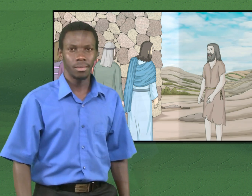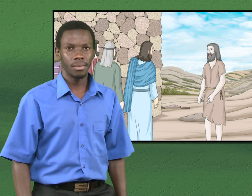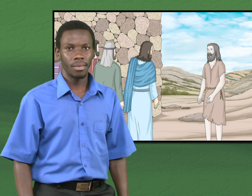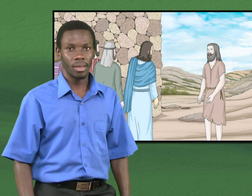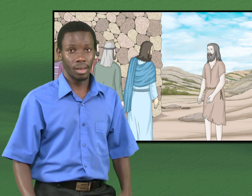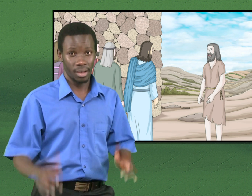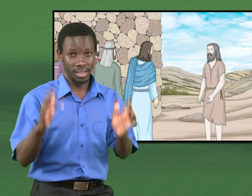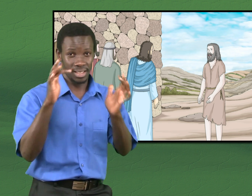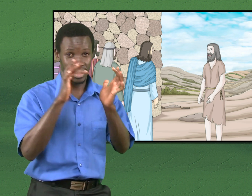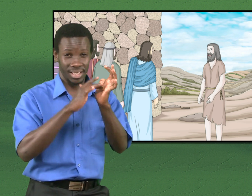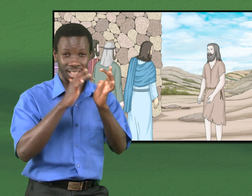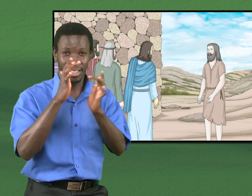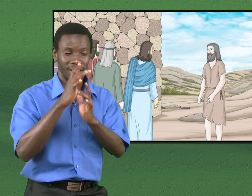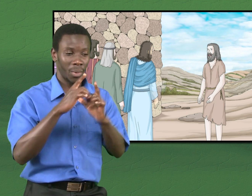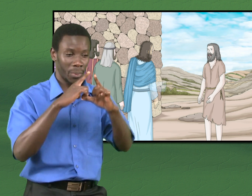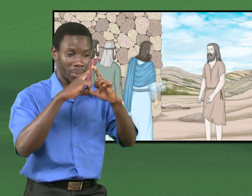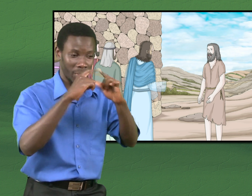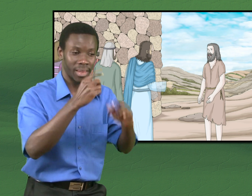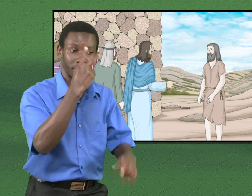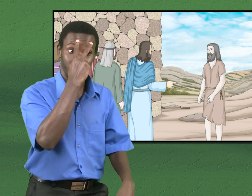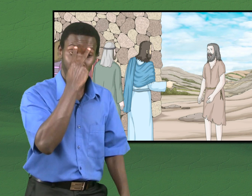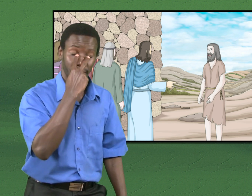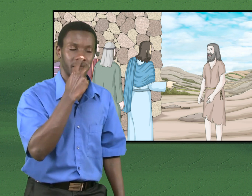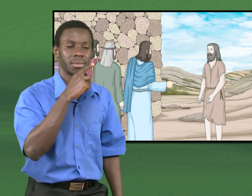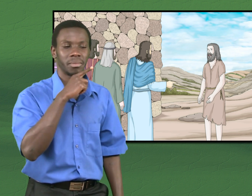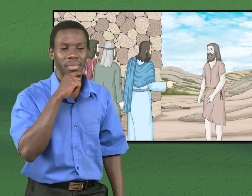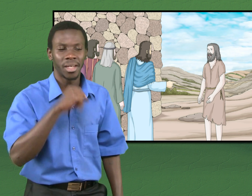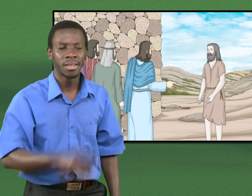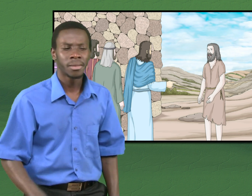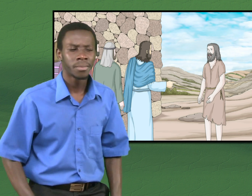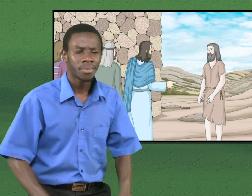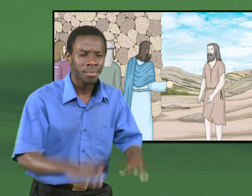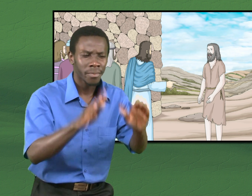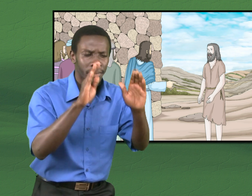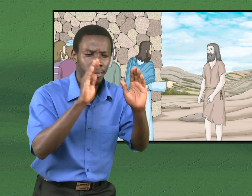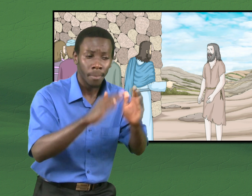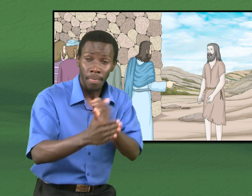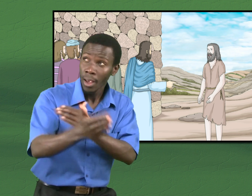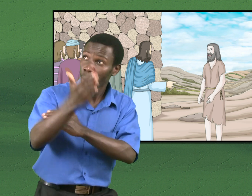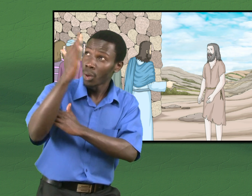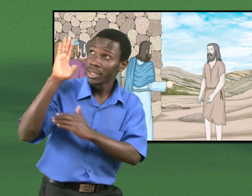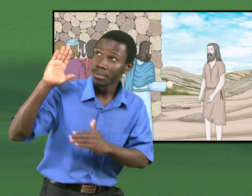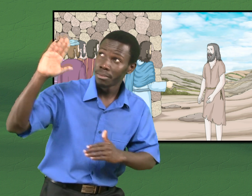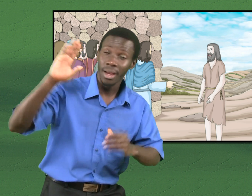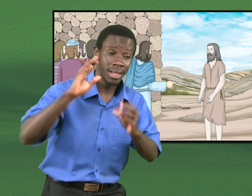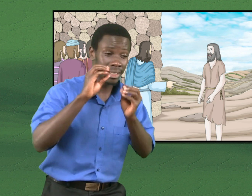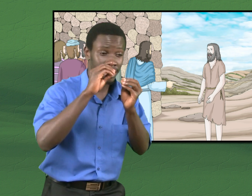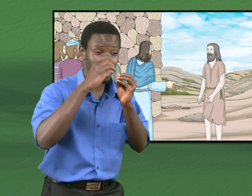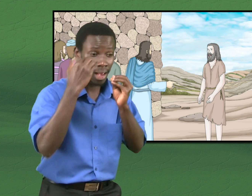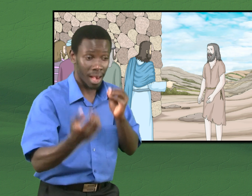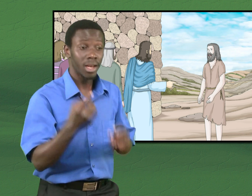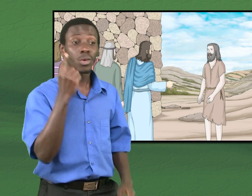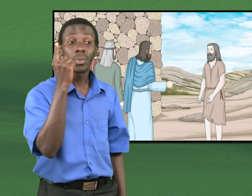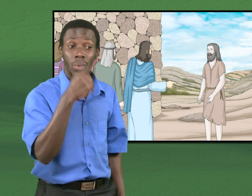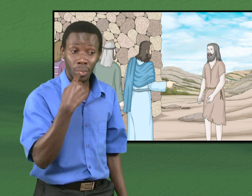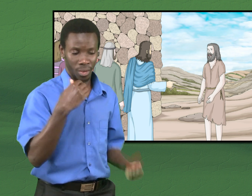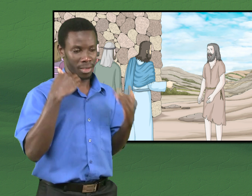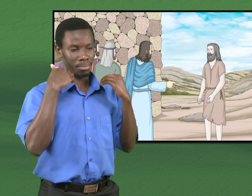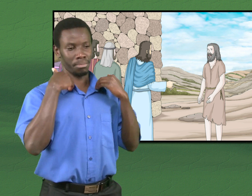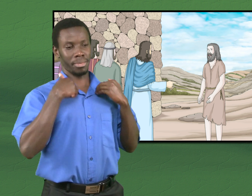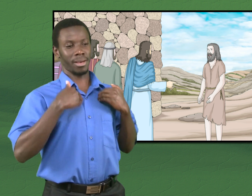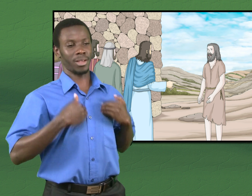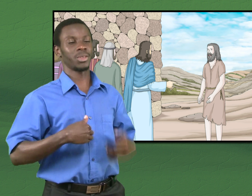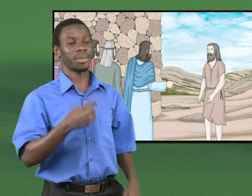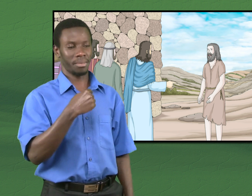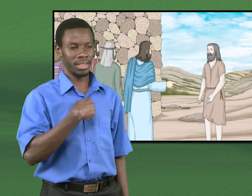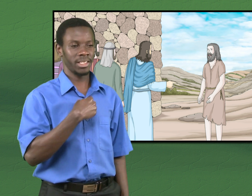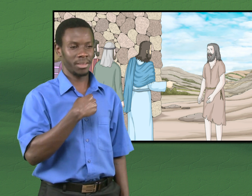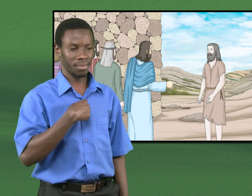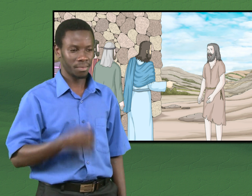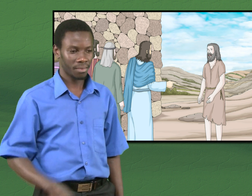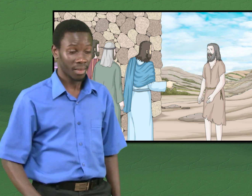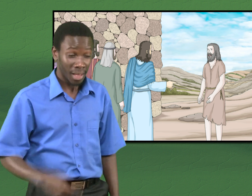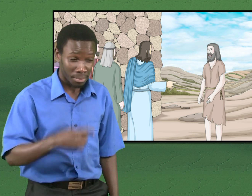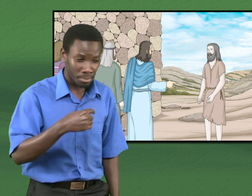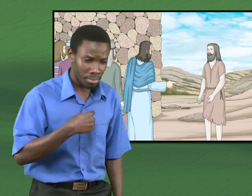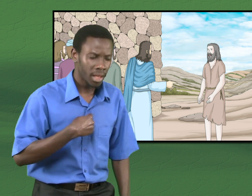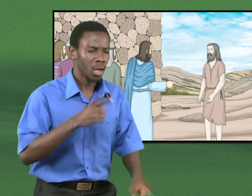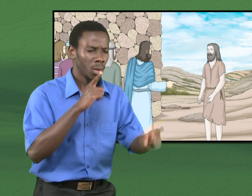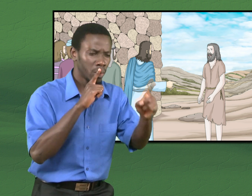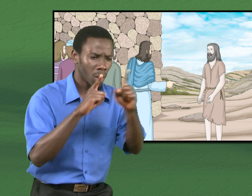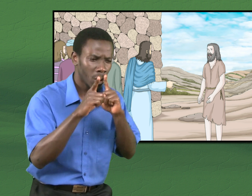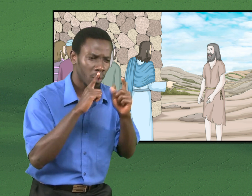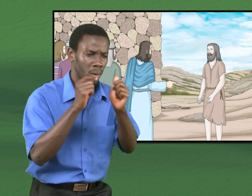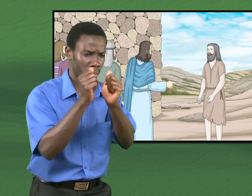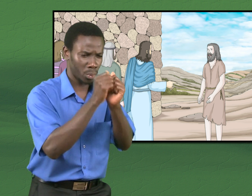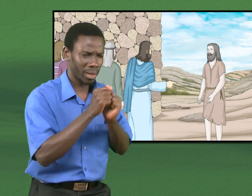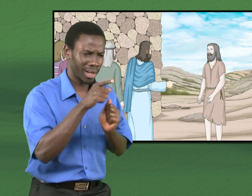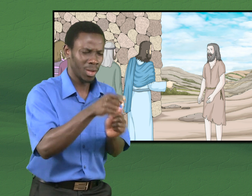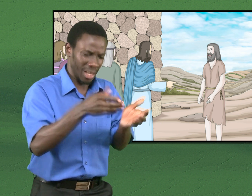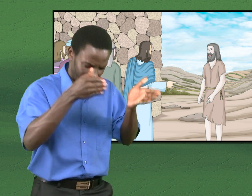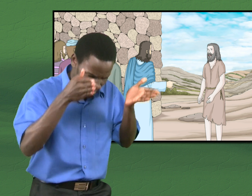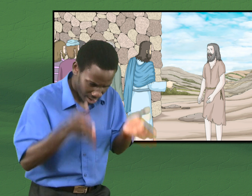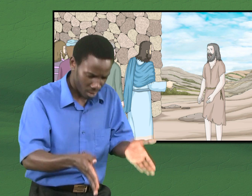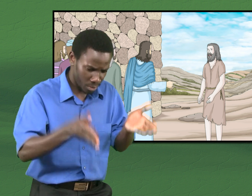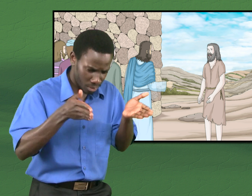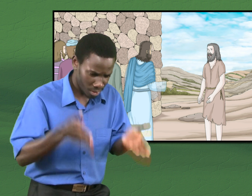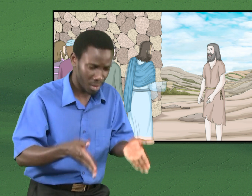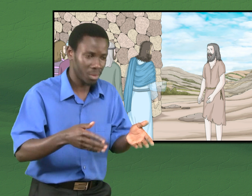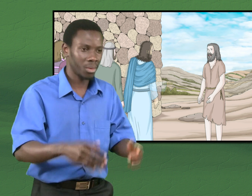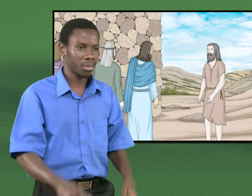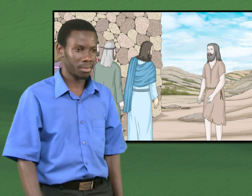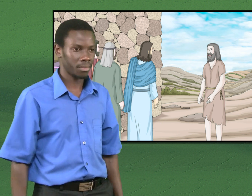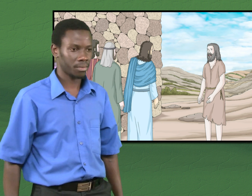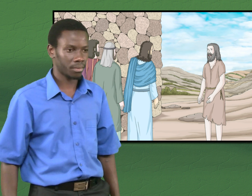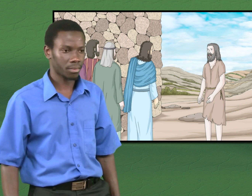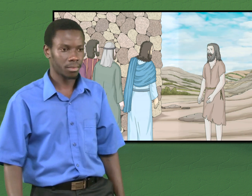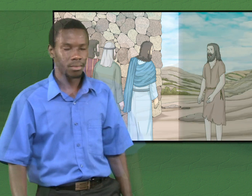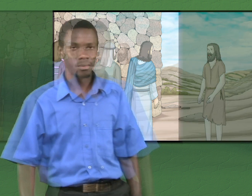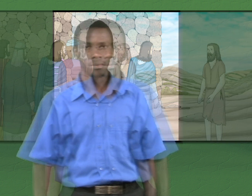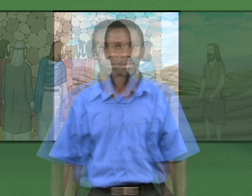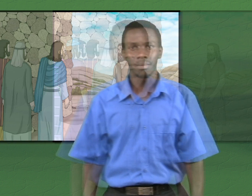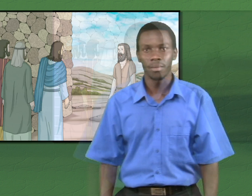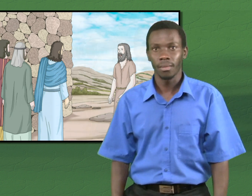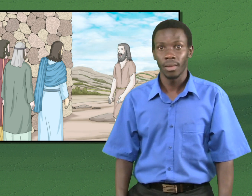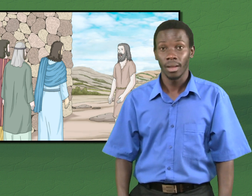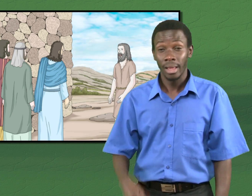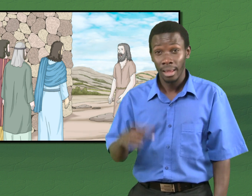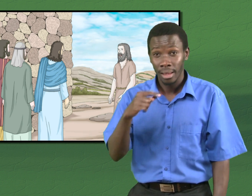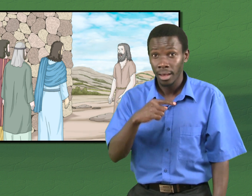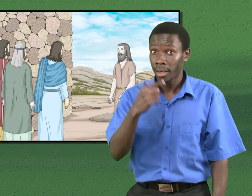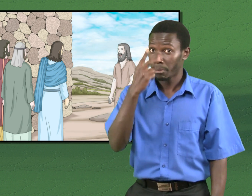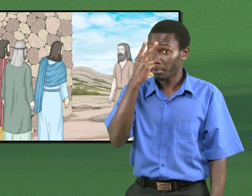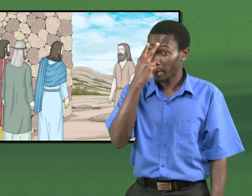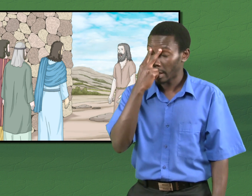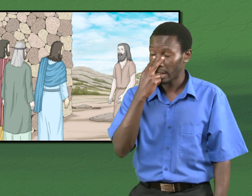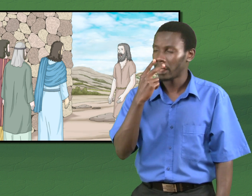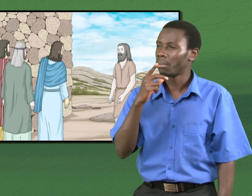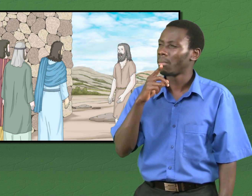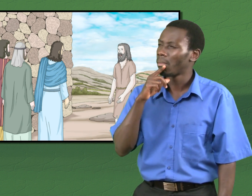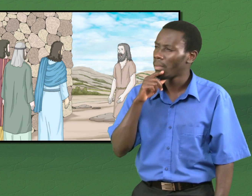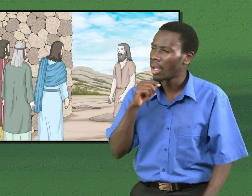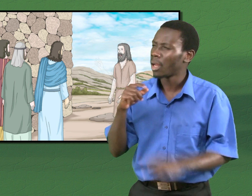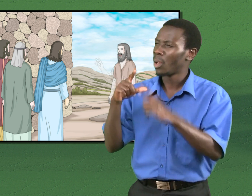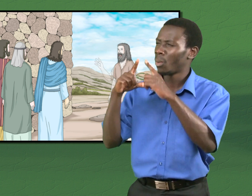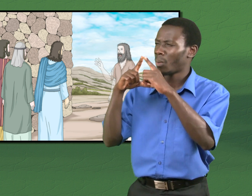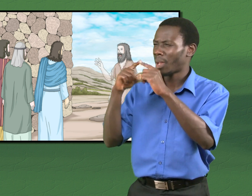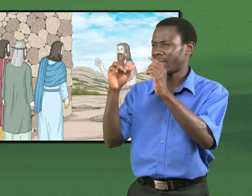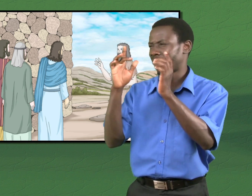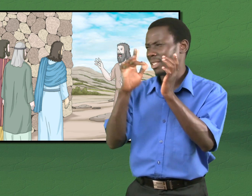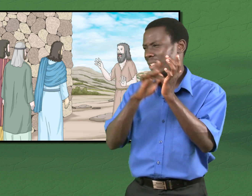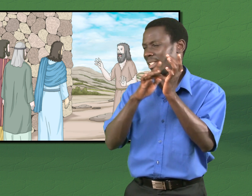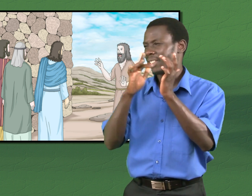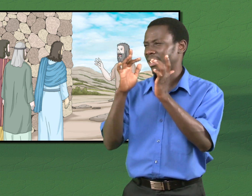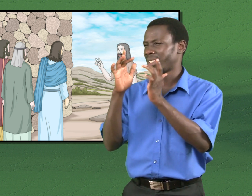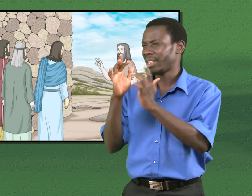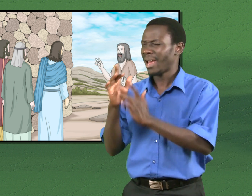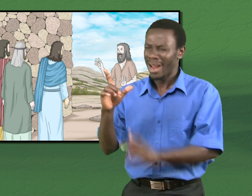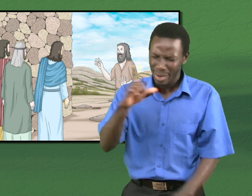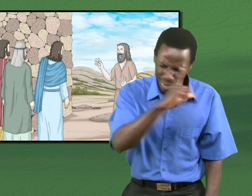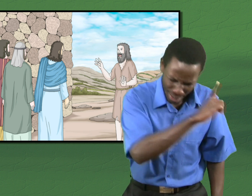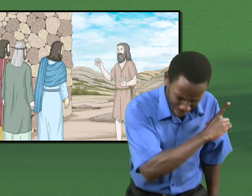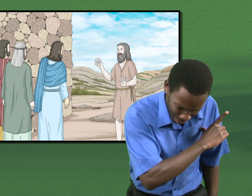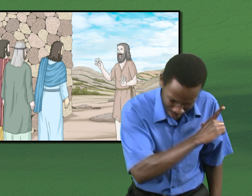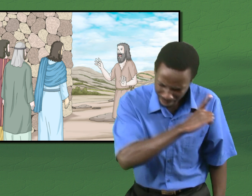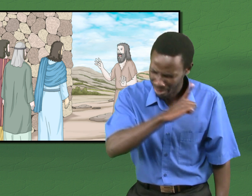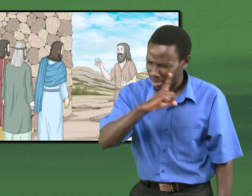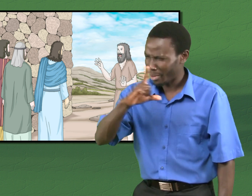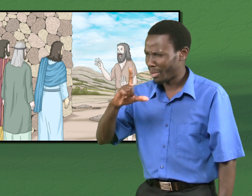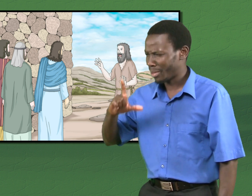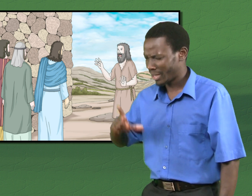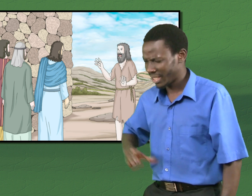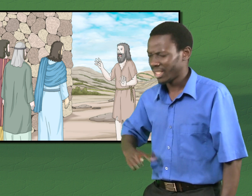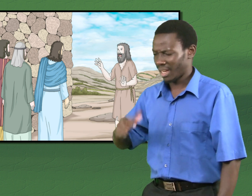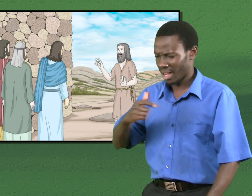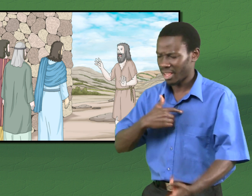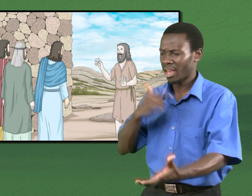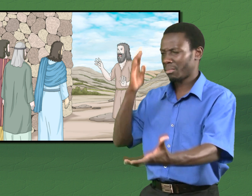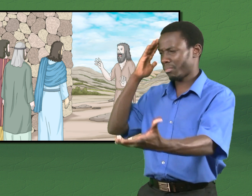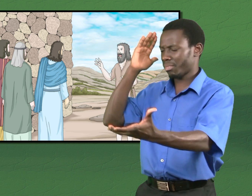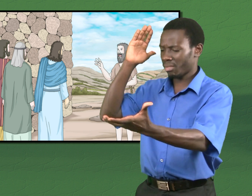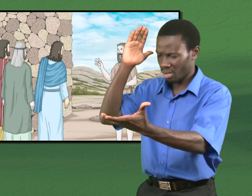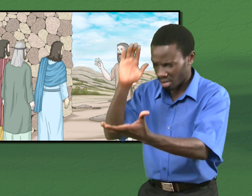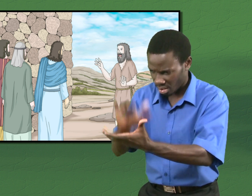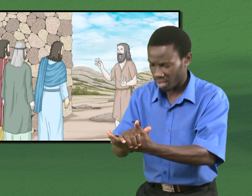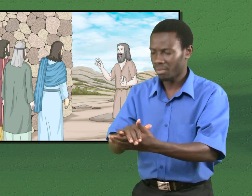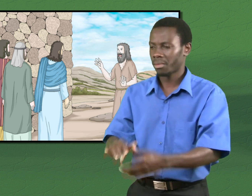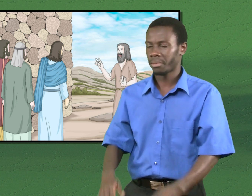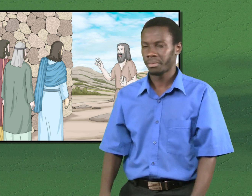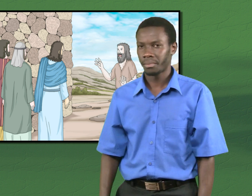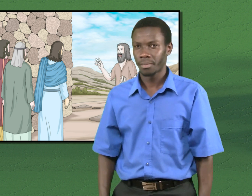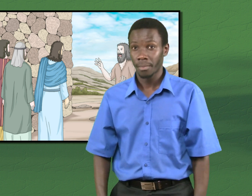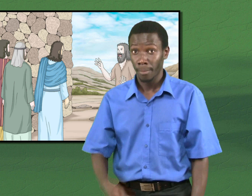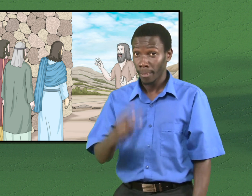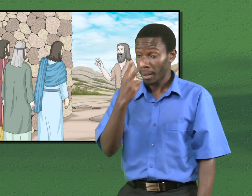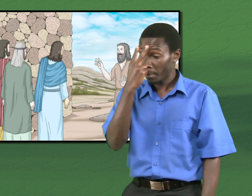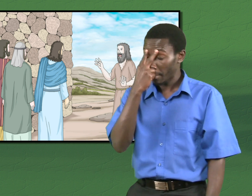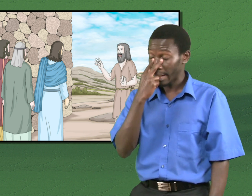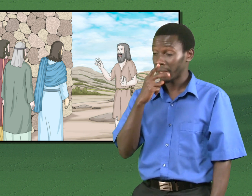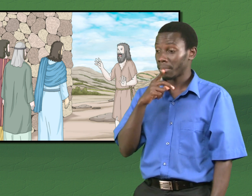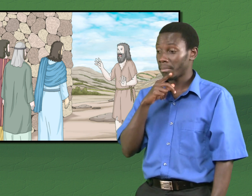“You have already seen Him,” Jesus answered. “He is the One speaking with you.”